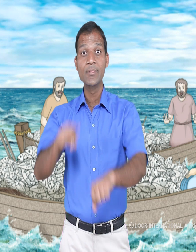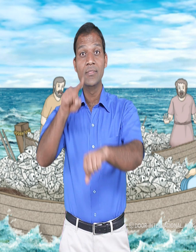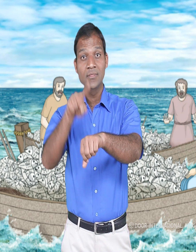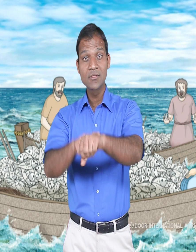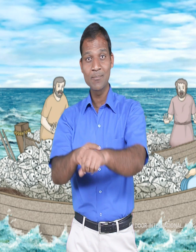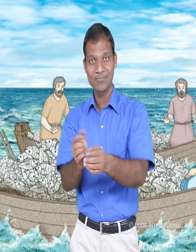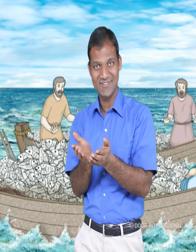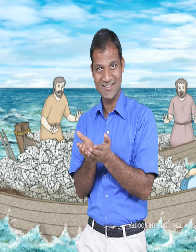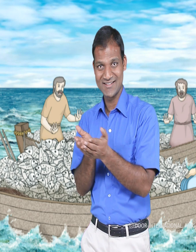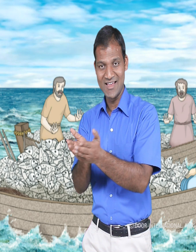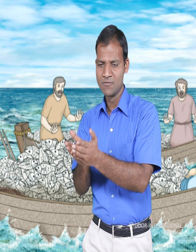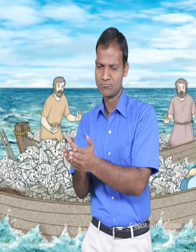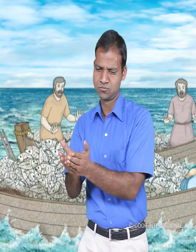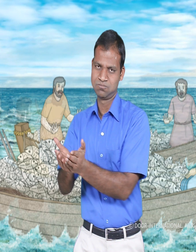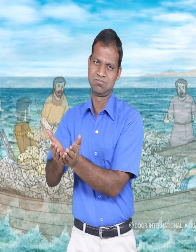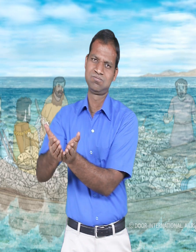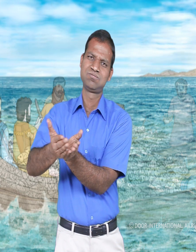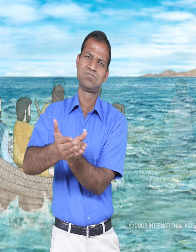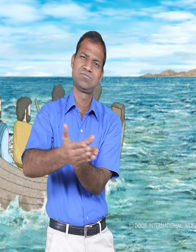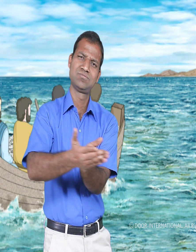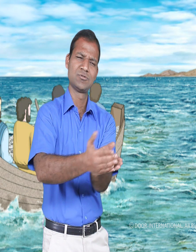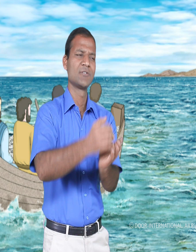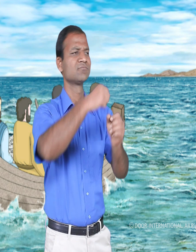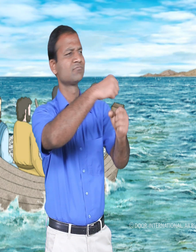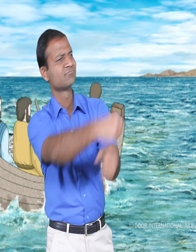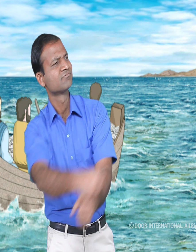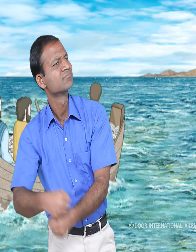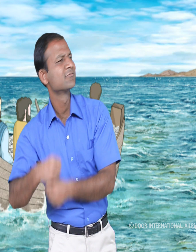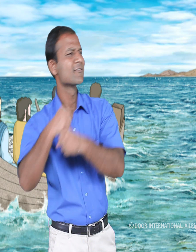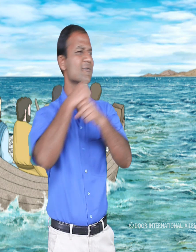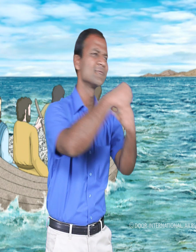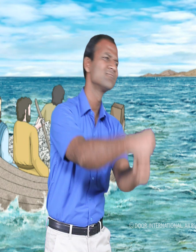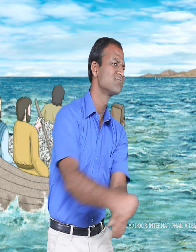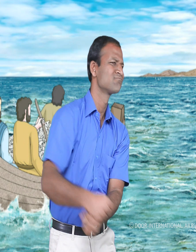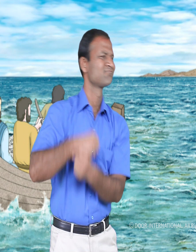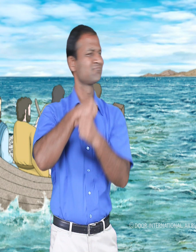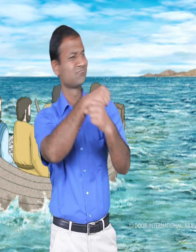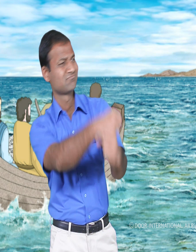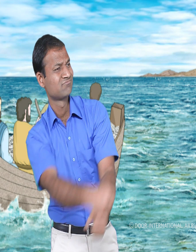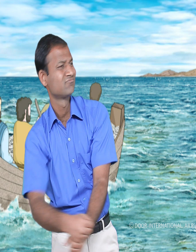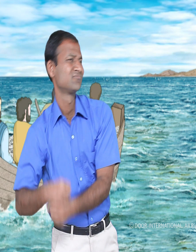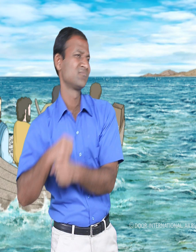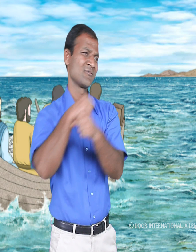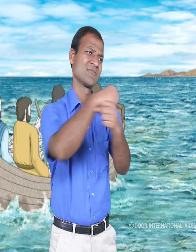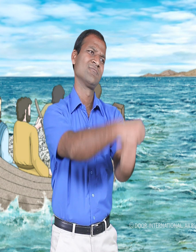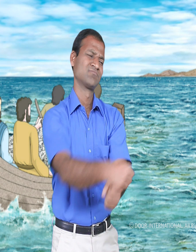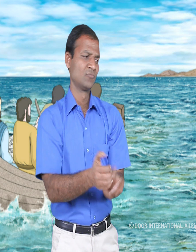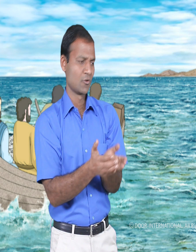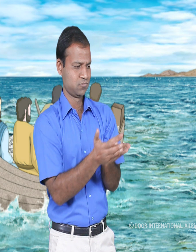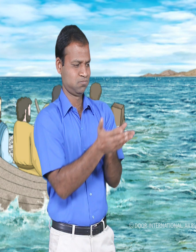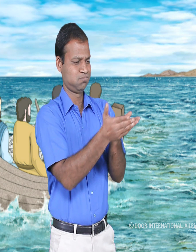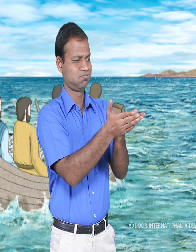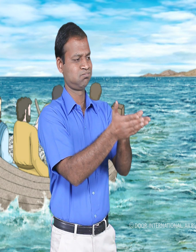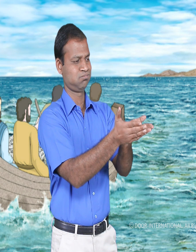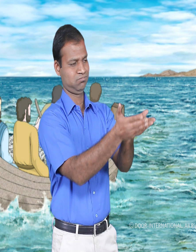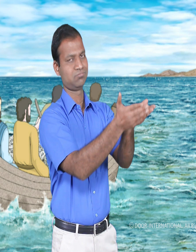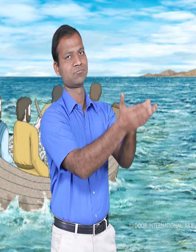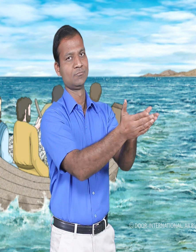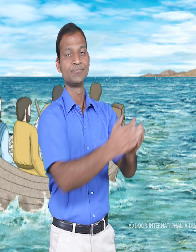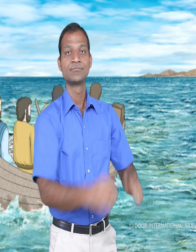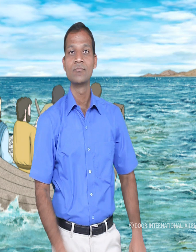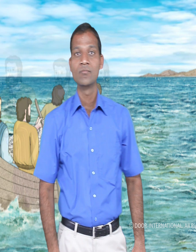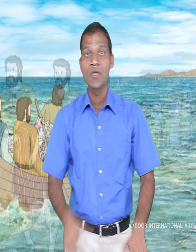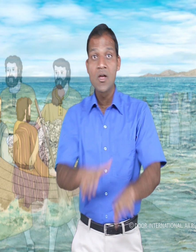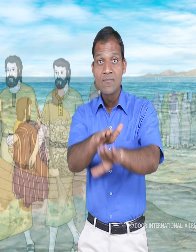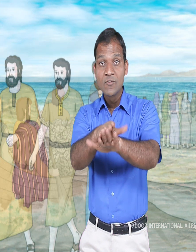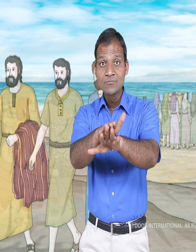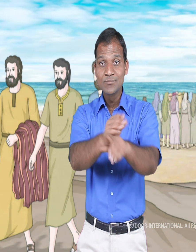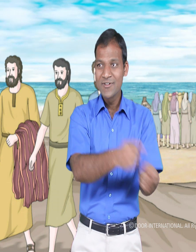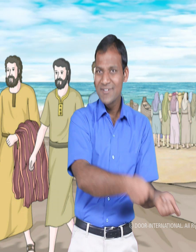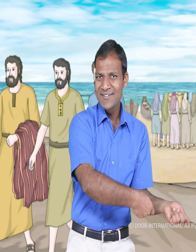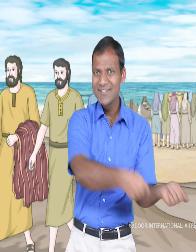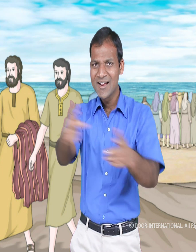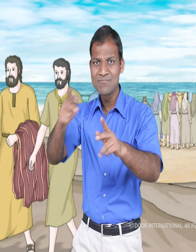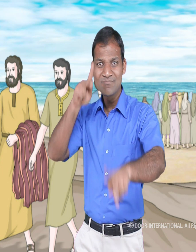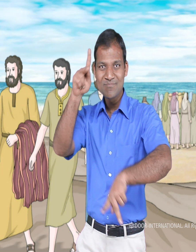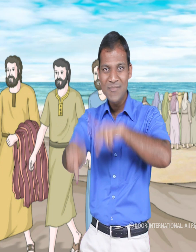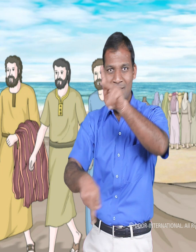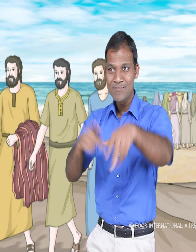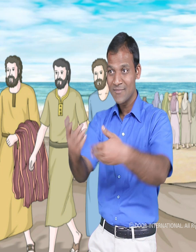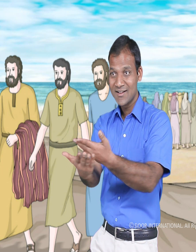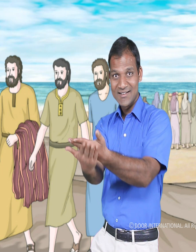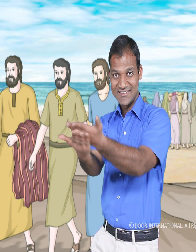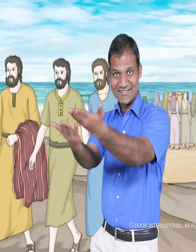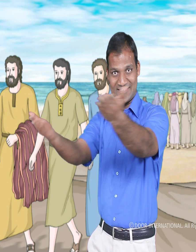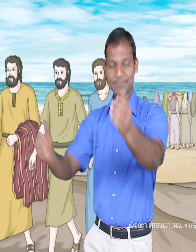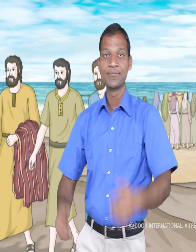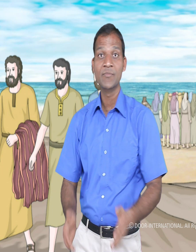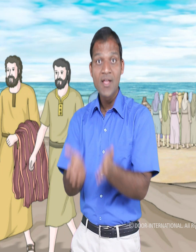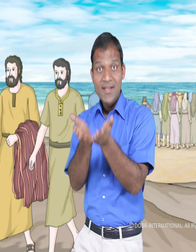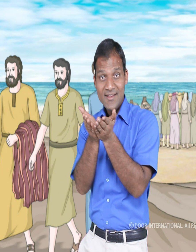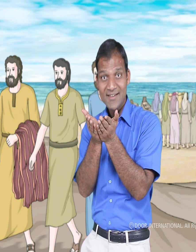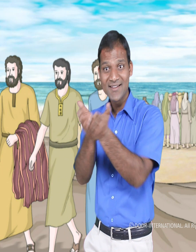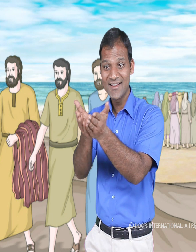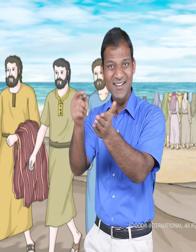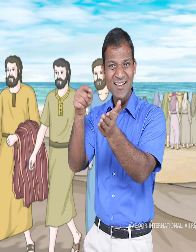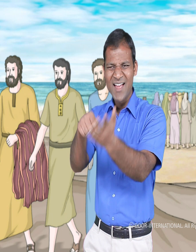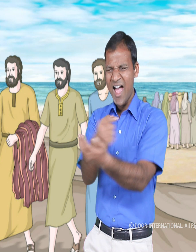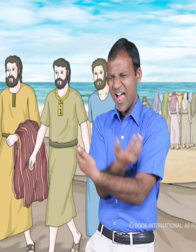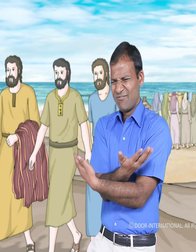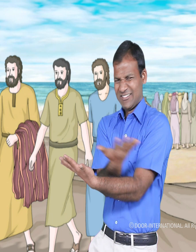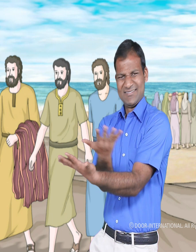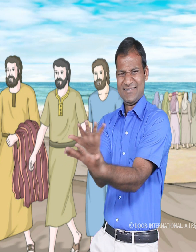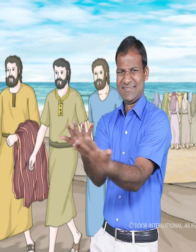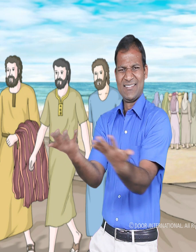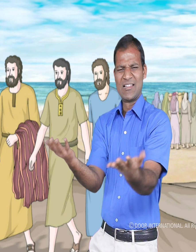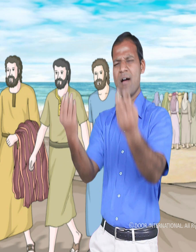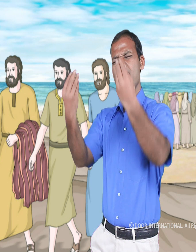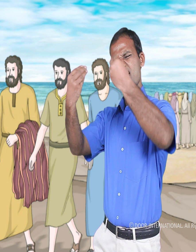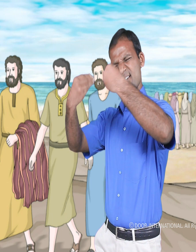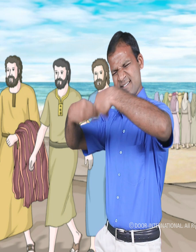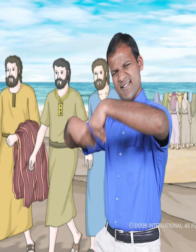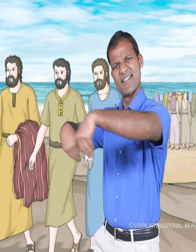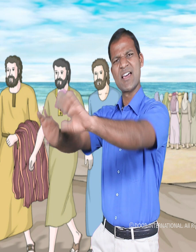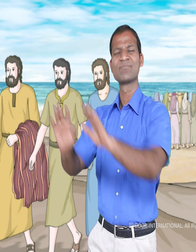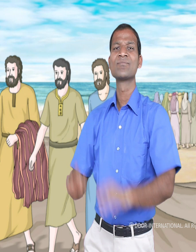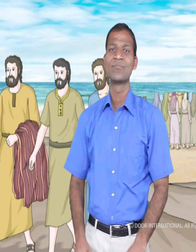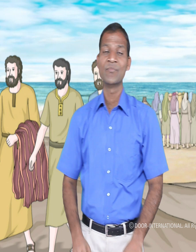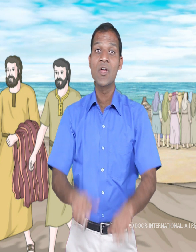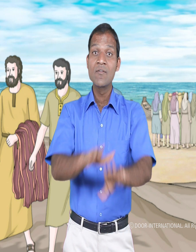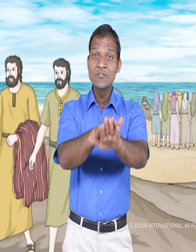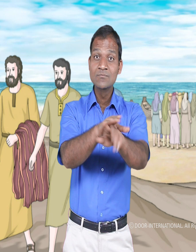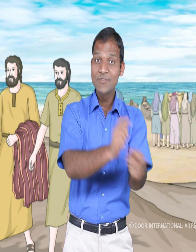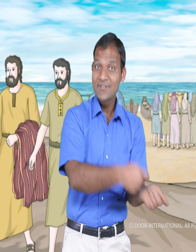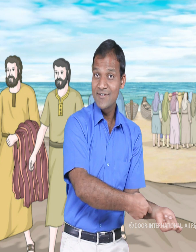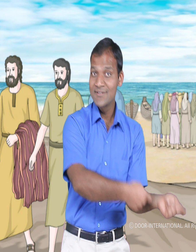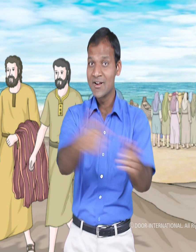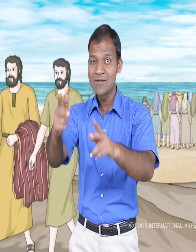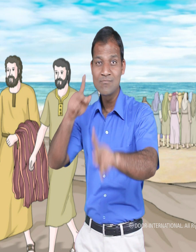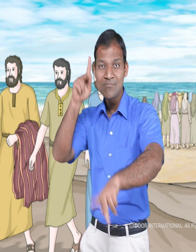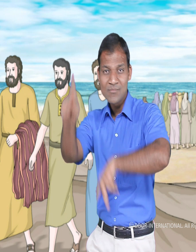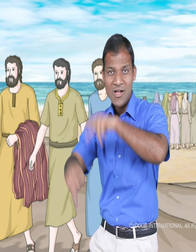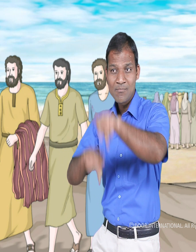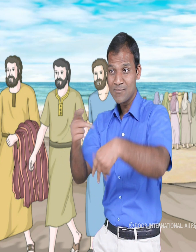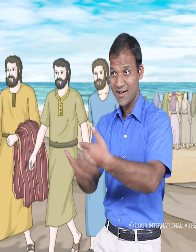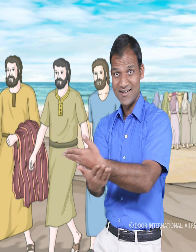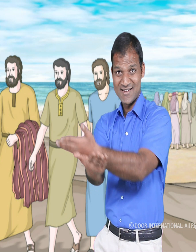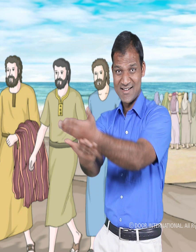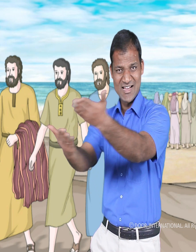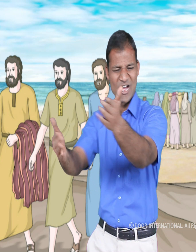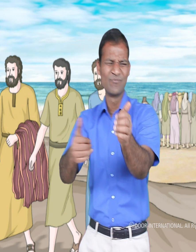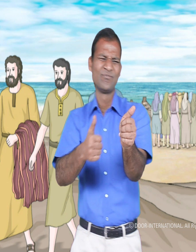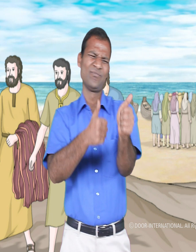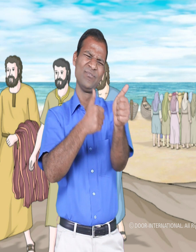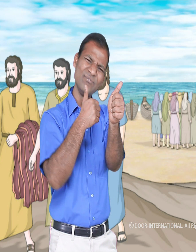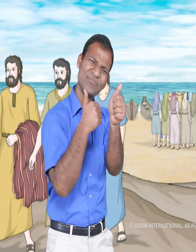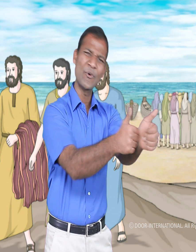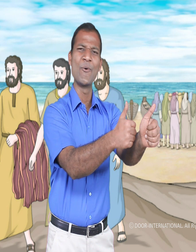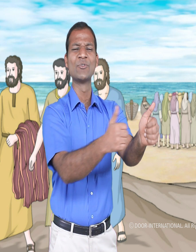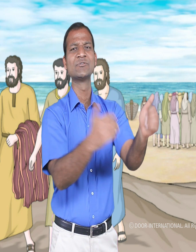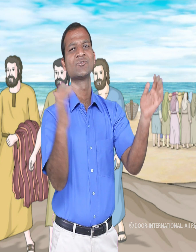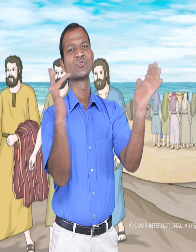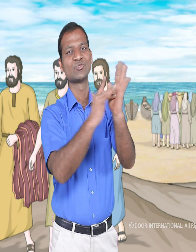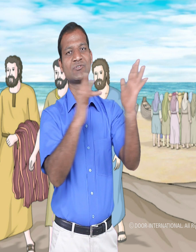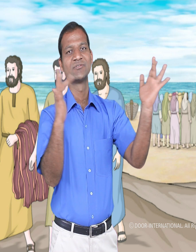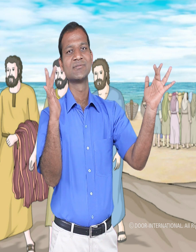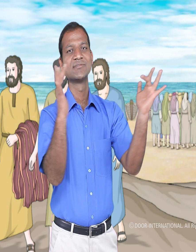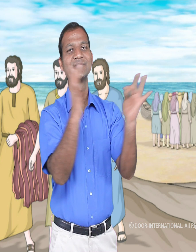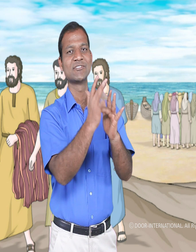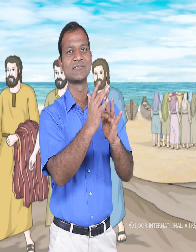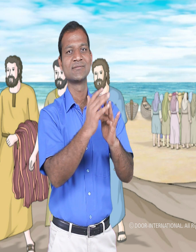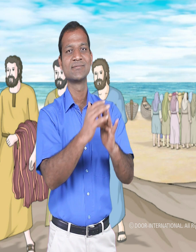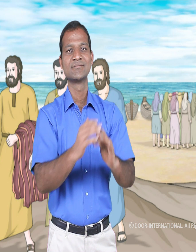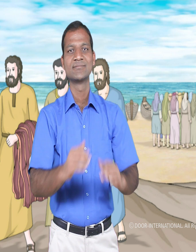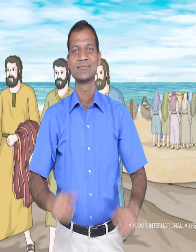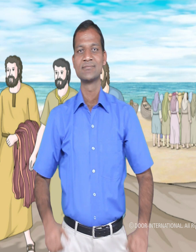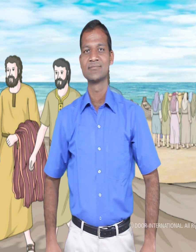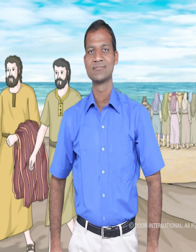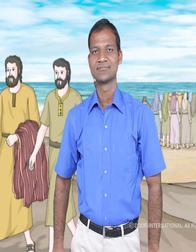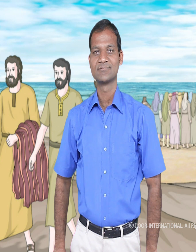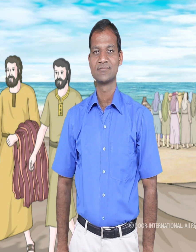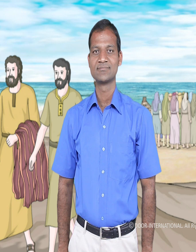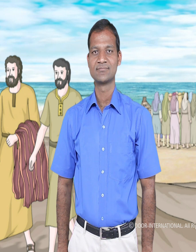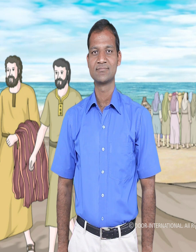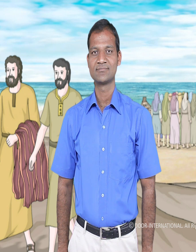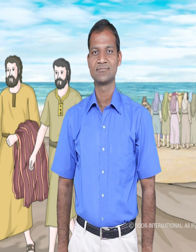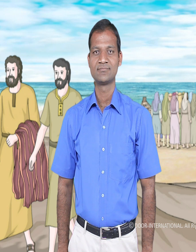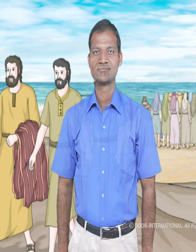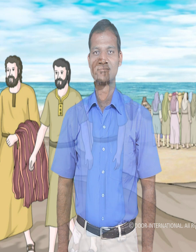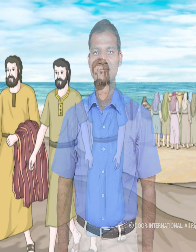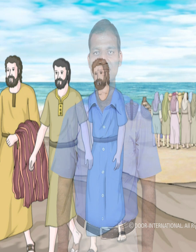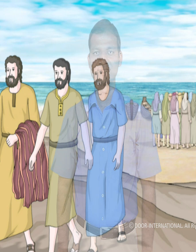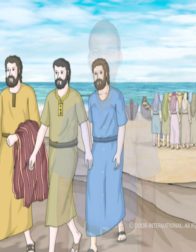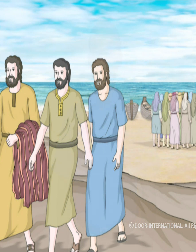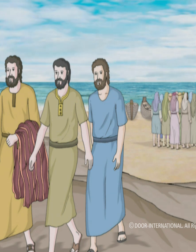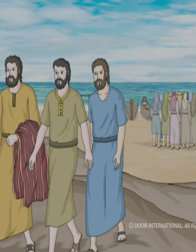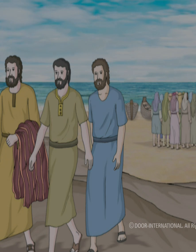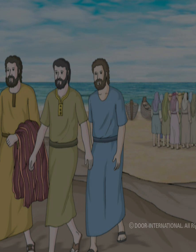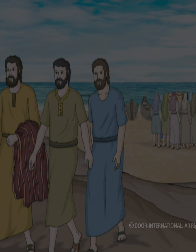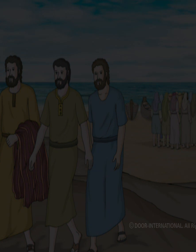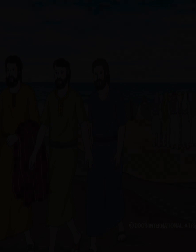And when they had brought their boats ashore, they left everything and followed Him.